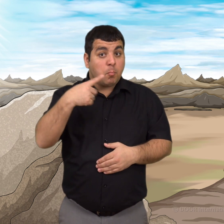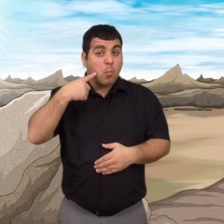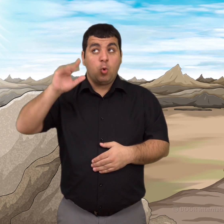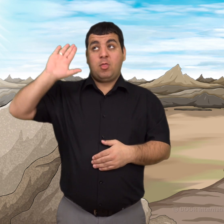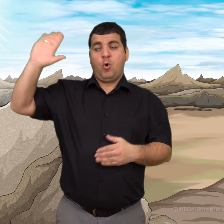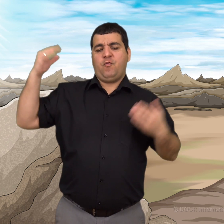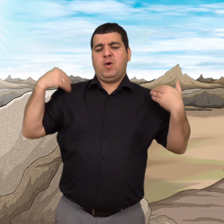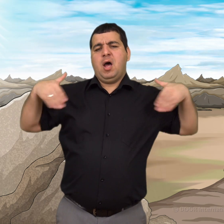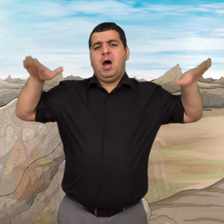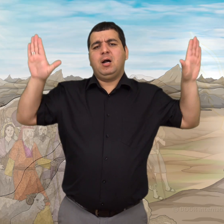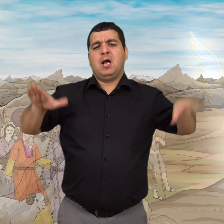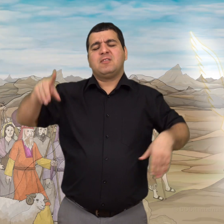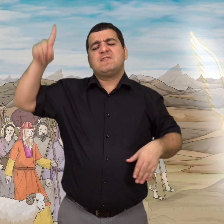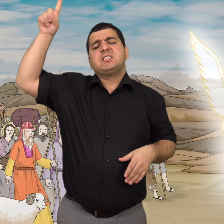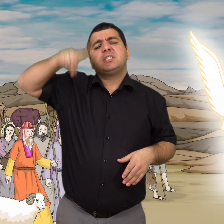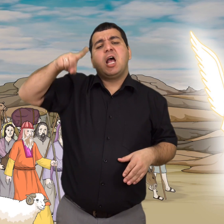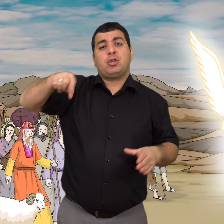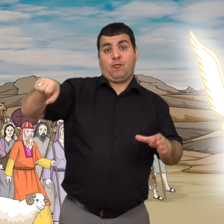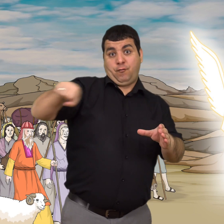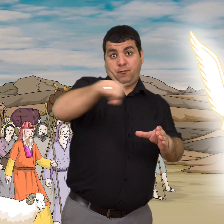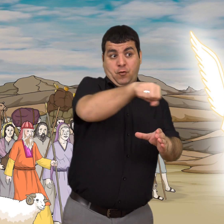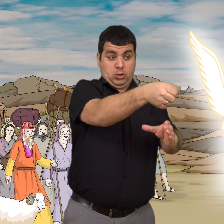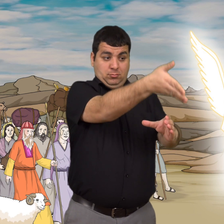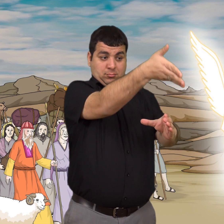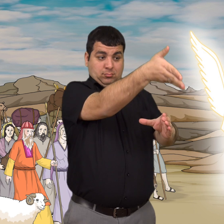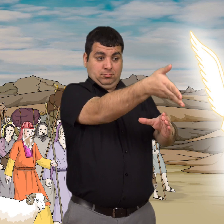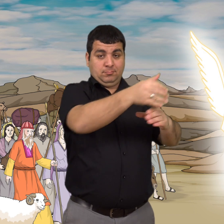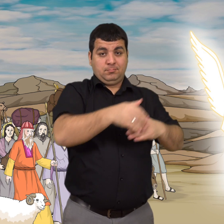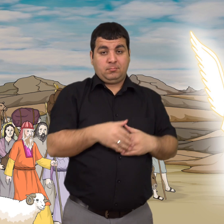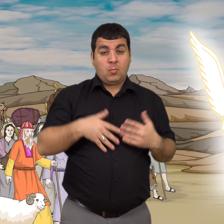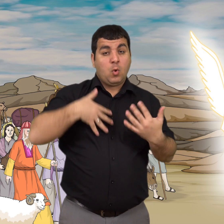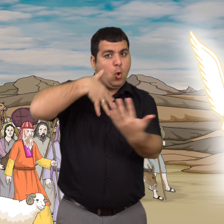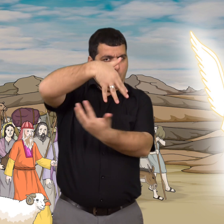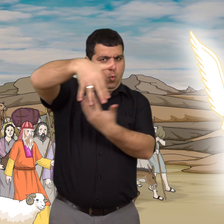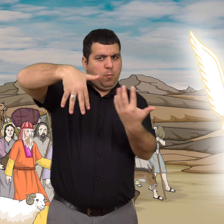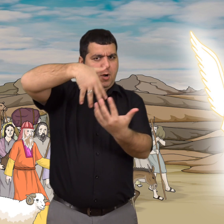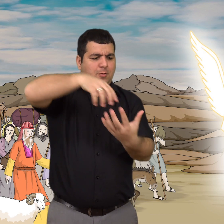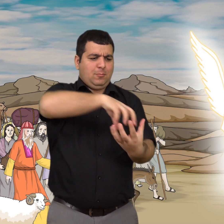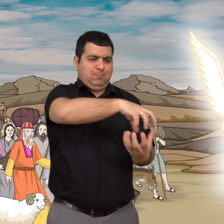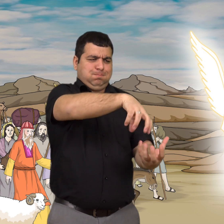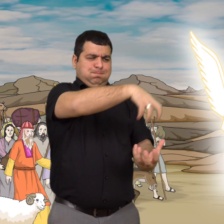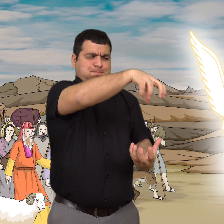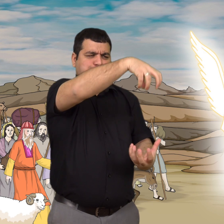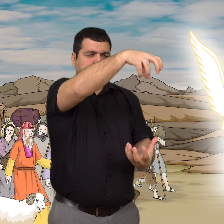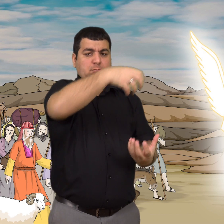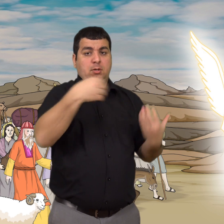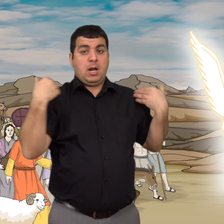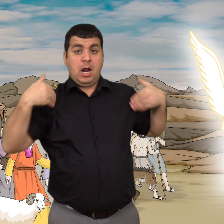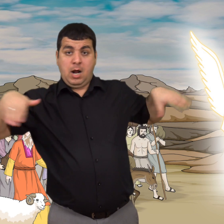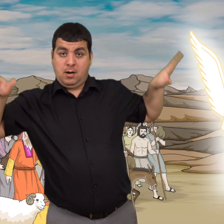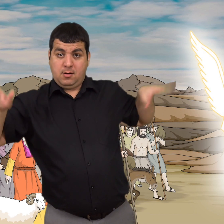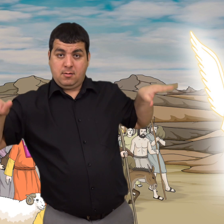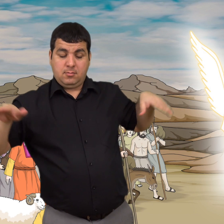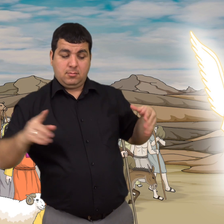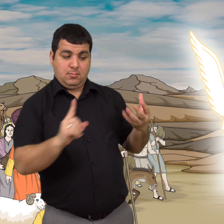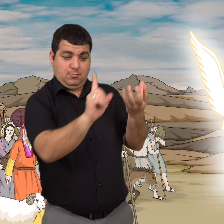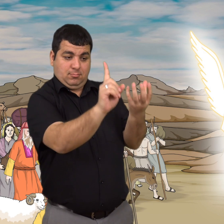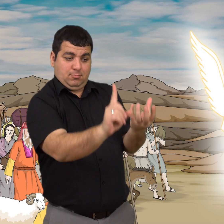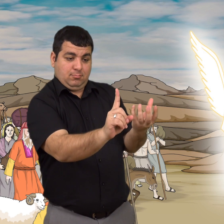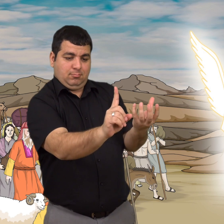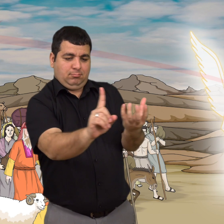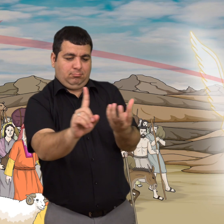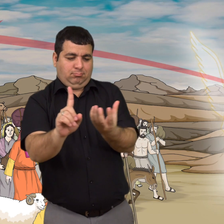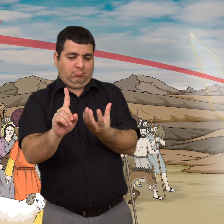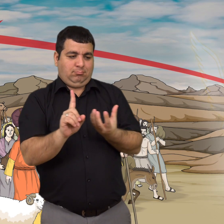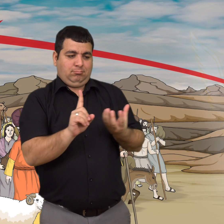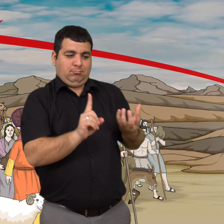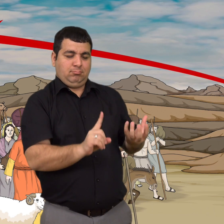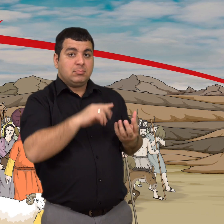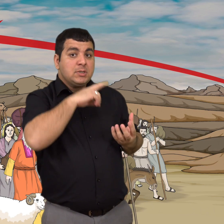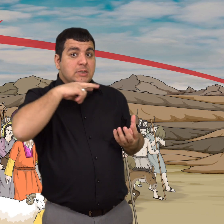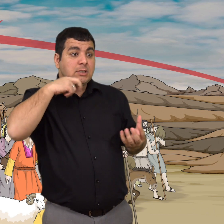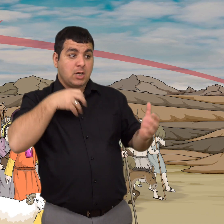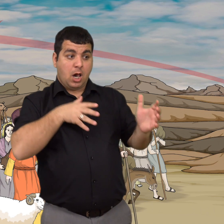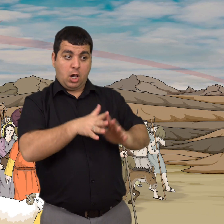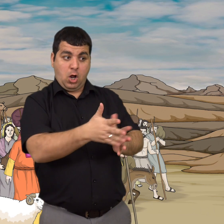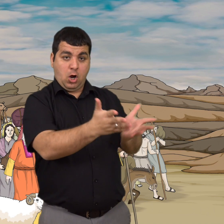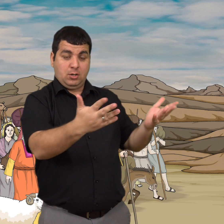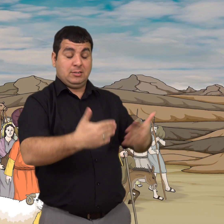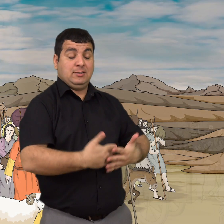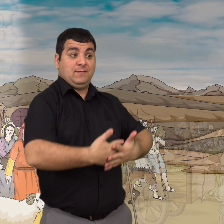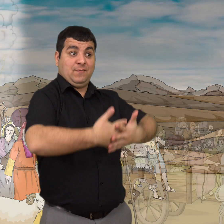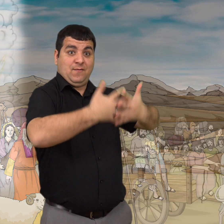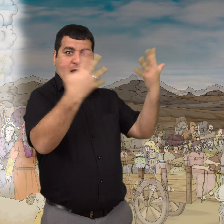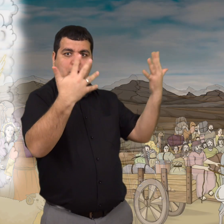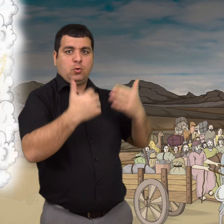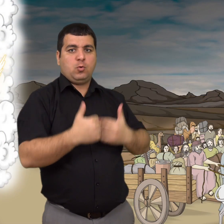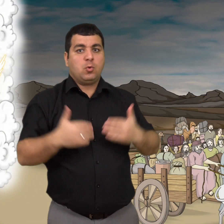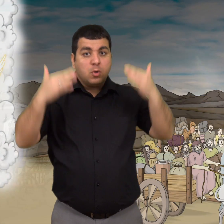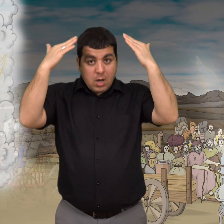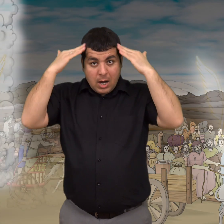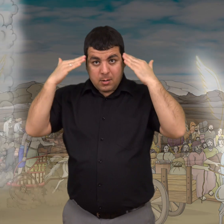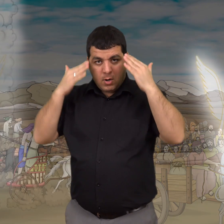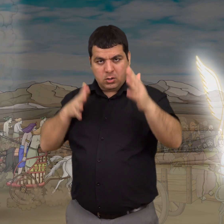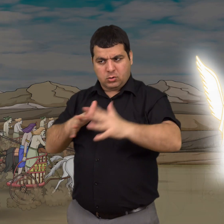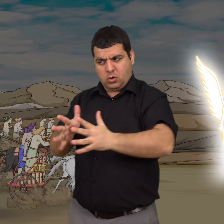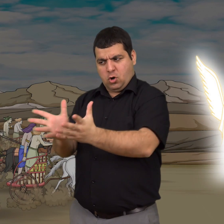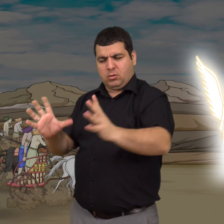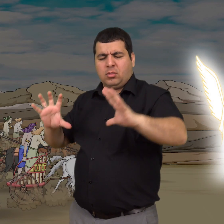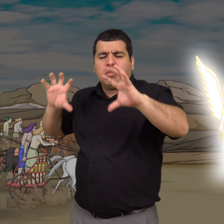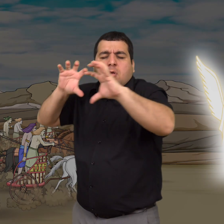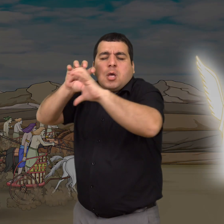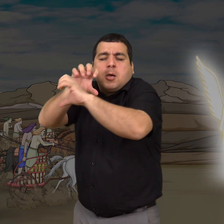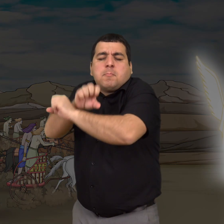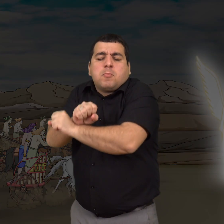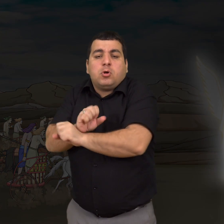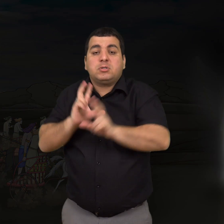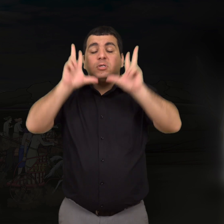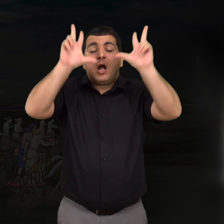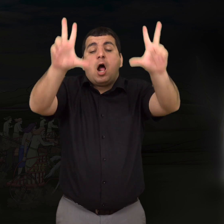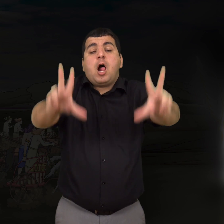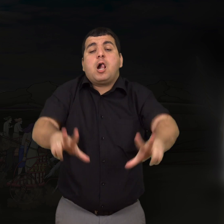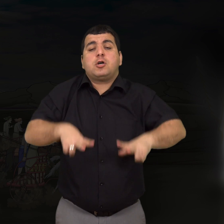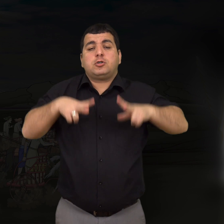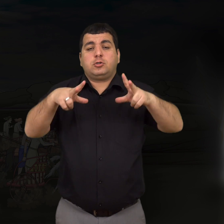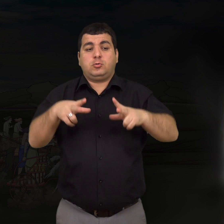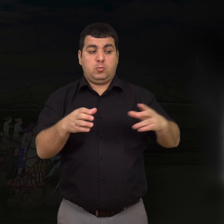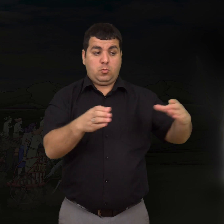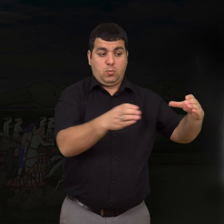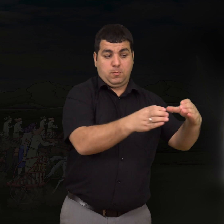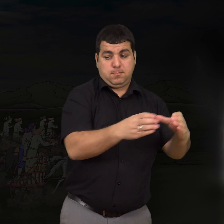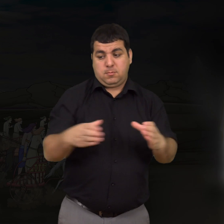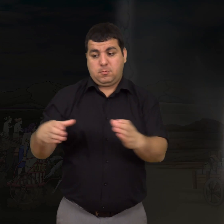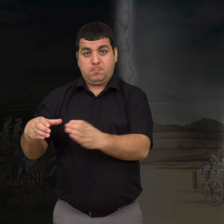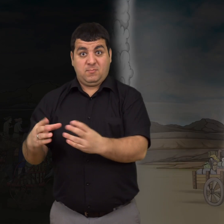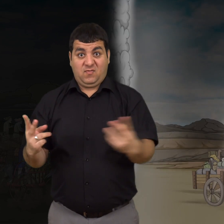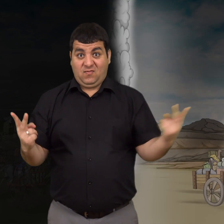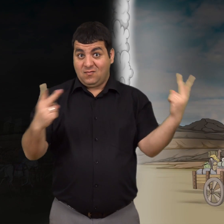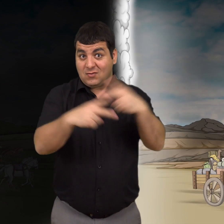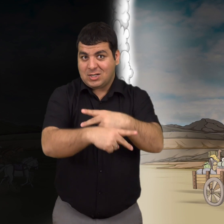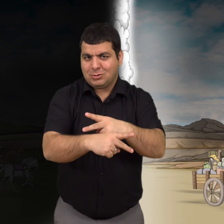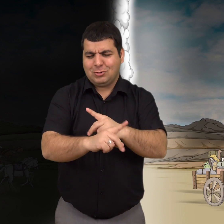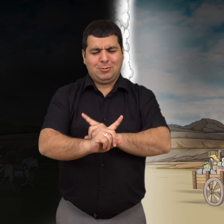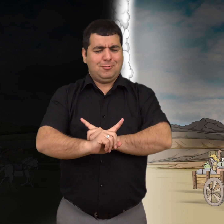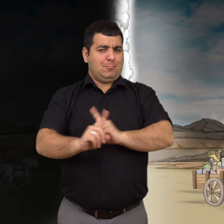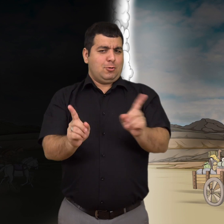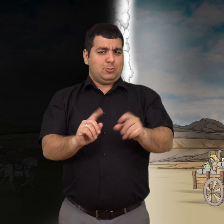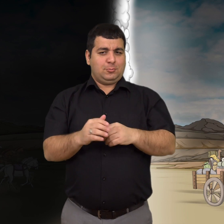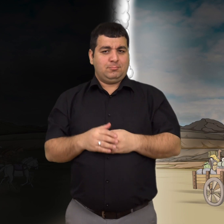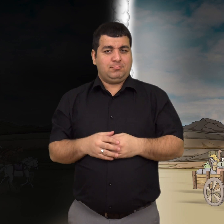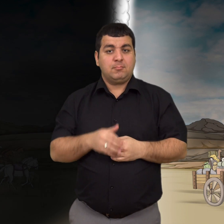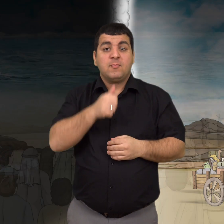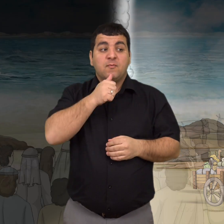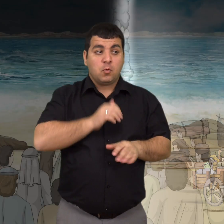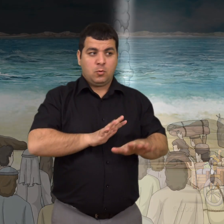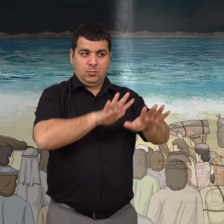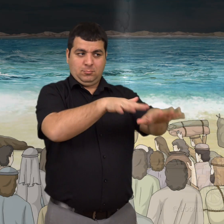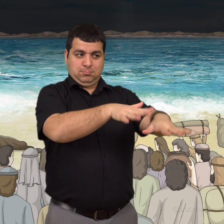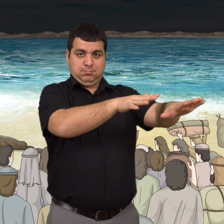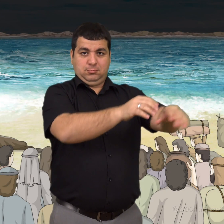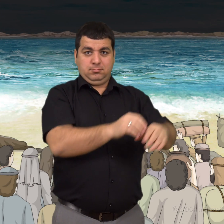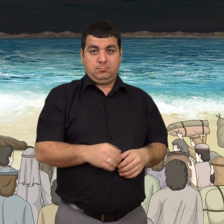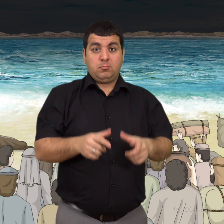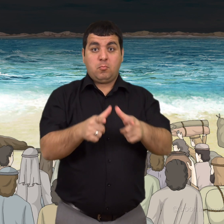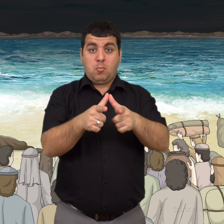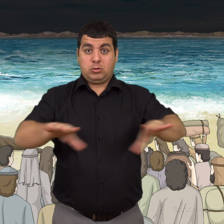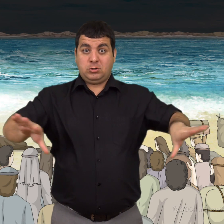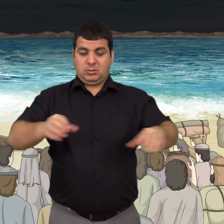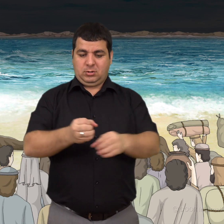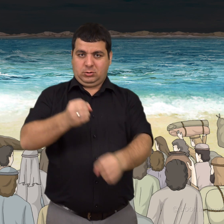And the angel of God, who had gone before the camp of Israel, withdrew and went behind them. The pillar of cloud also moved from before them and stood behind them, so that it came between the camps of Egypt and Israel. The cloud was there in the darkness, but it lit up the night. So all night long neither camp went near the other.